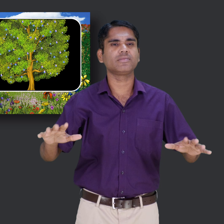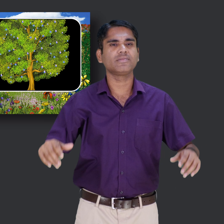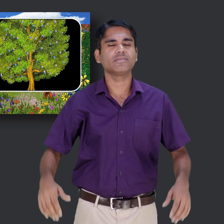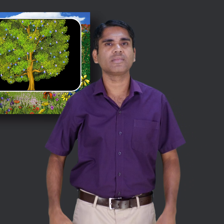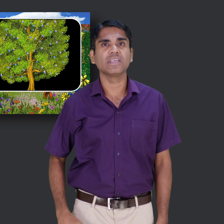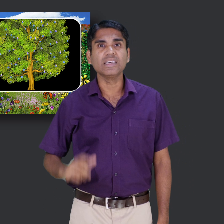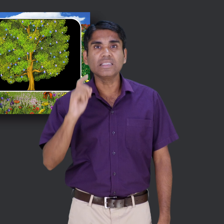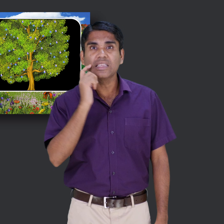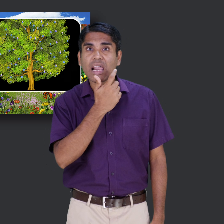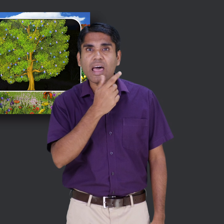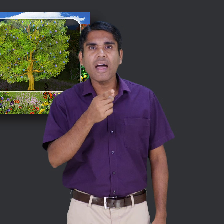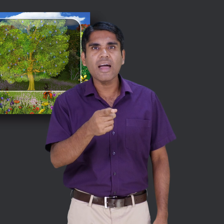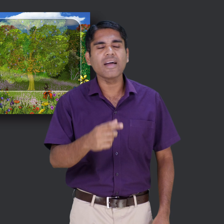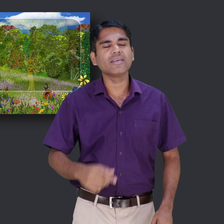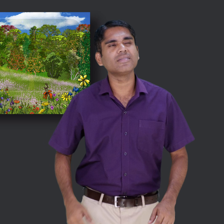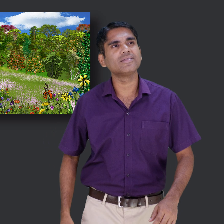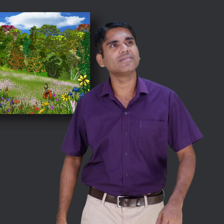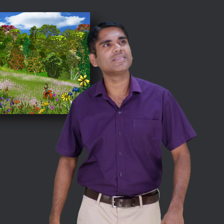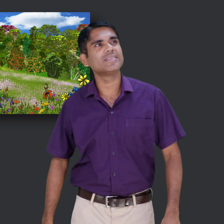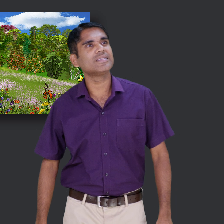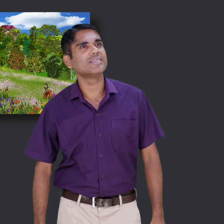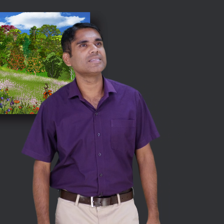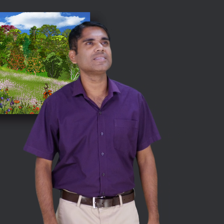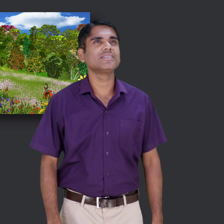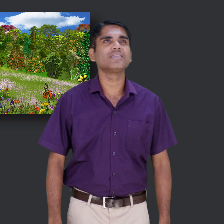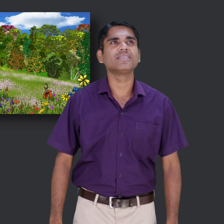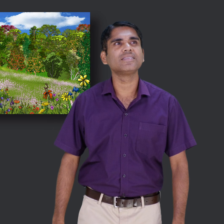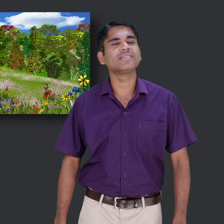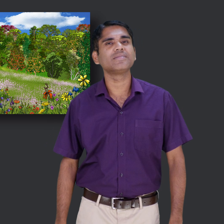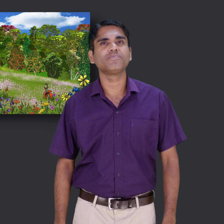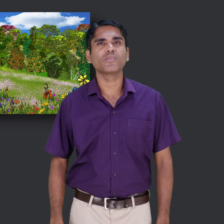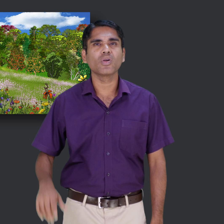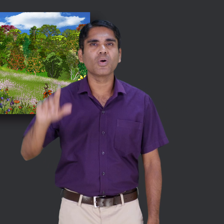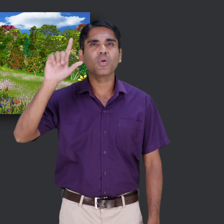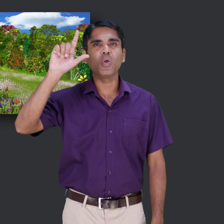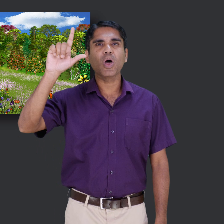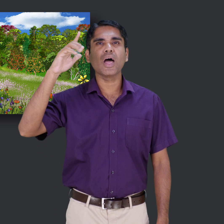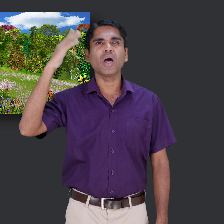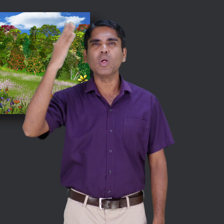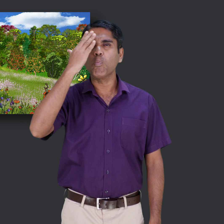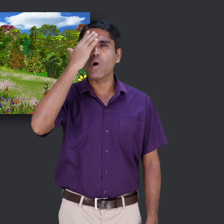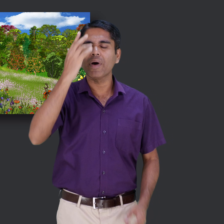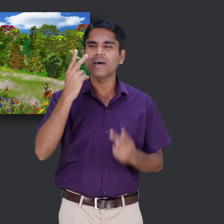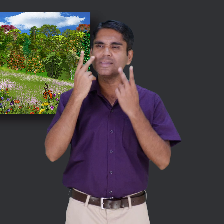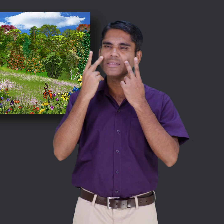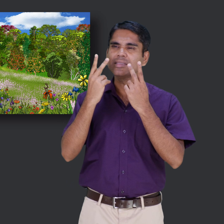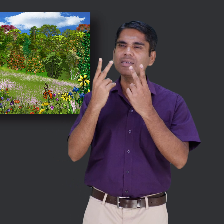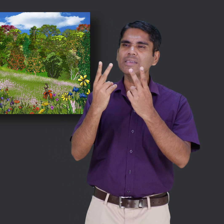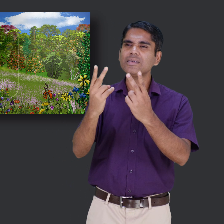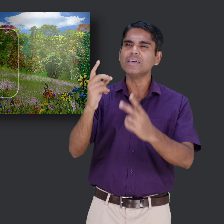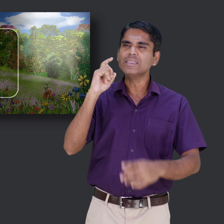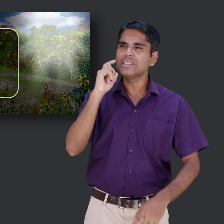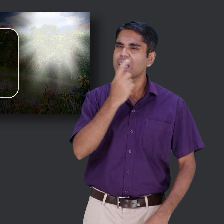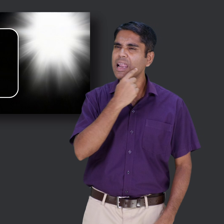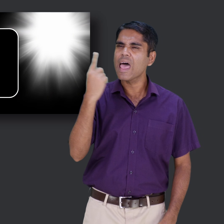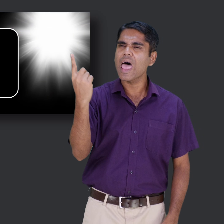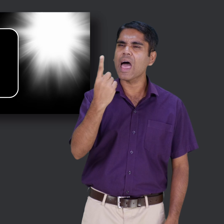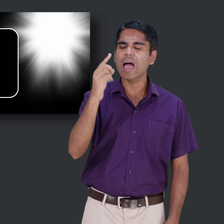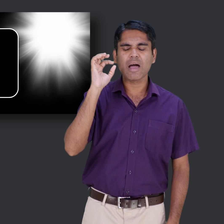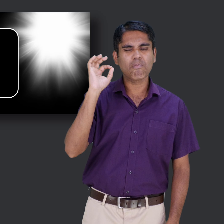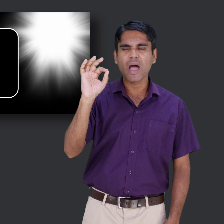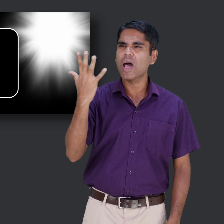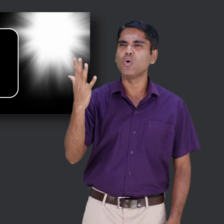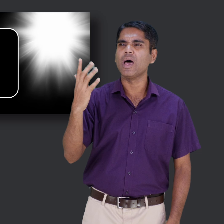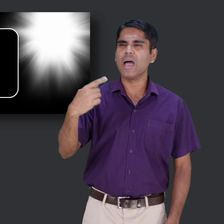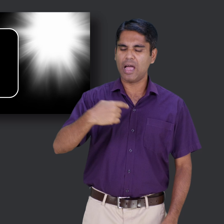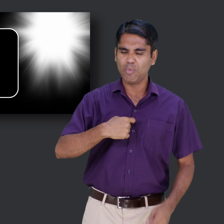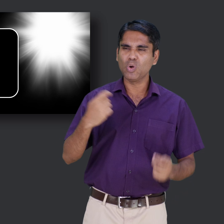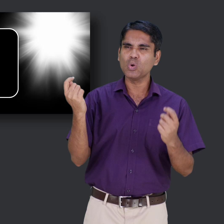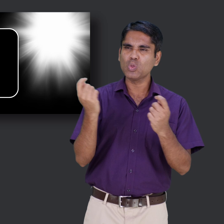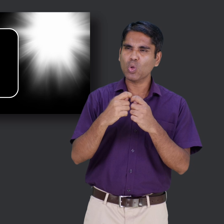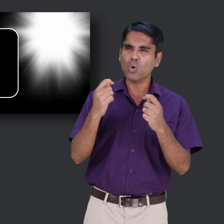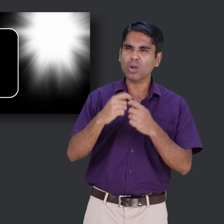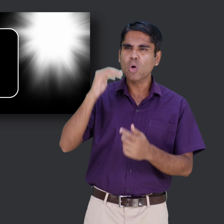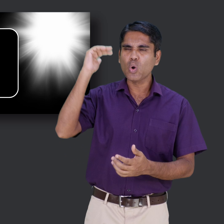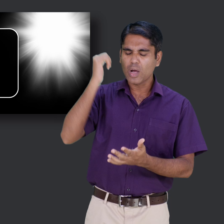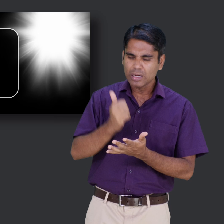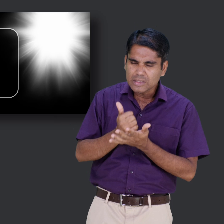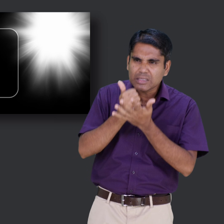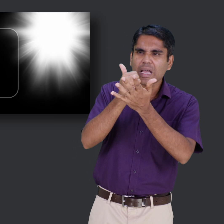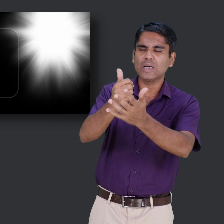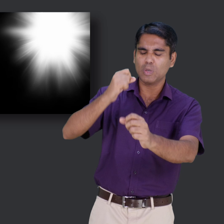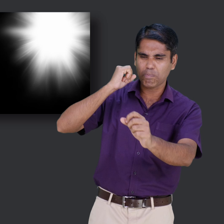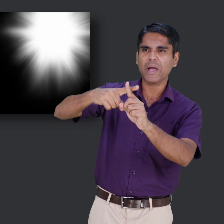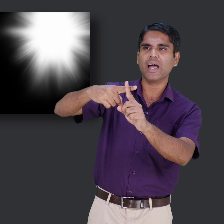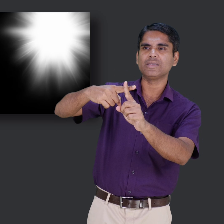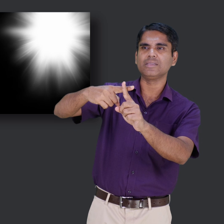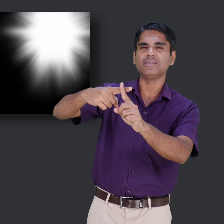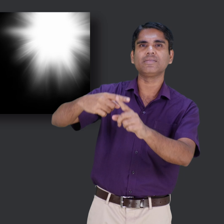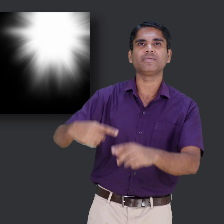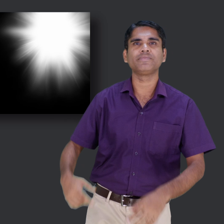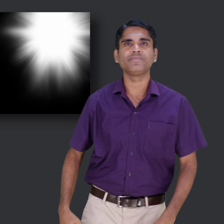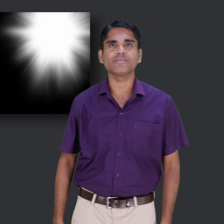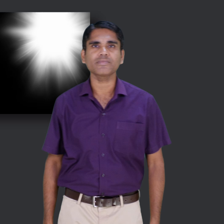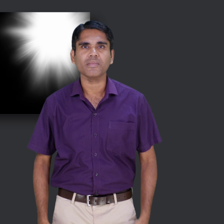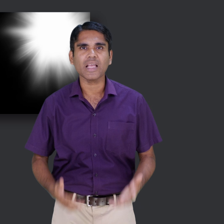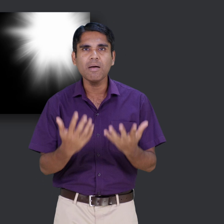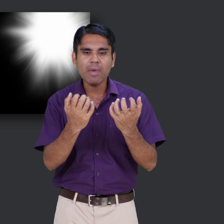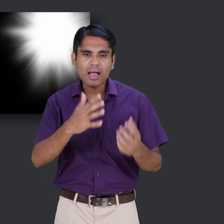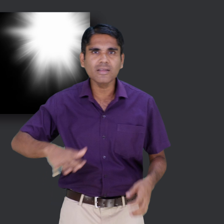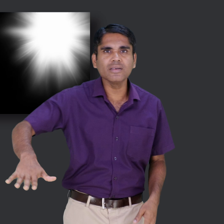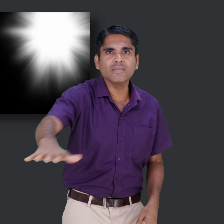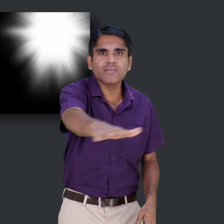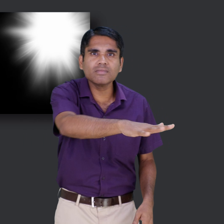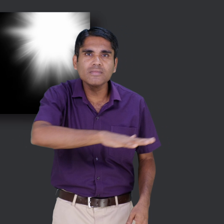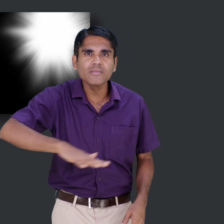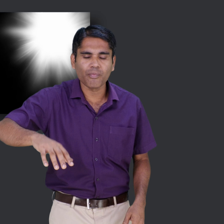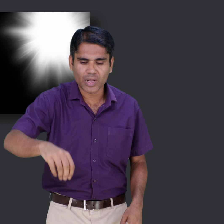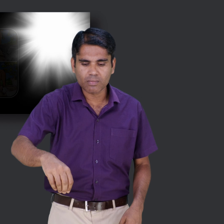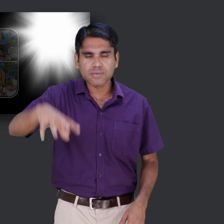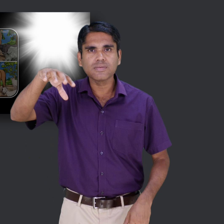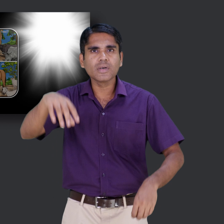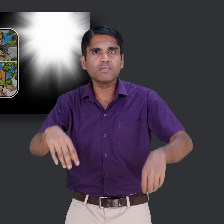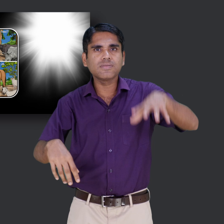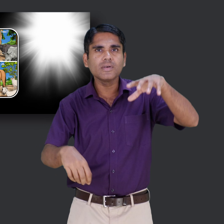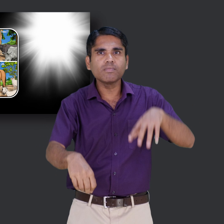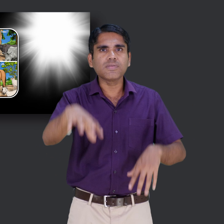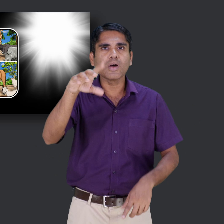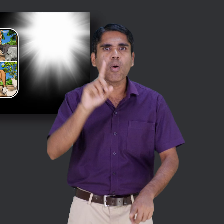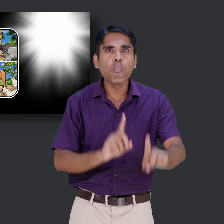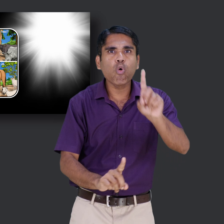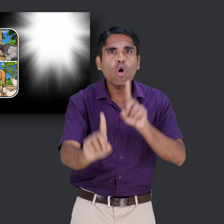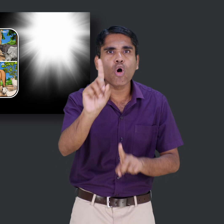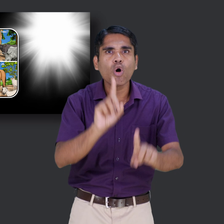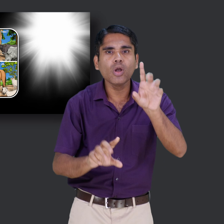The LORD God also said, “It is not good for the man to be alone. I will make for him a suitable helper.”